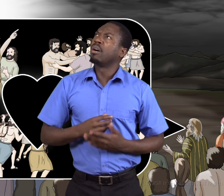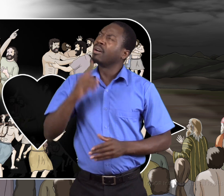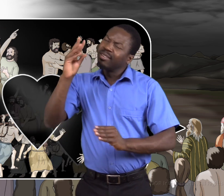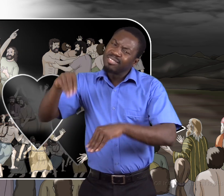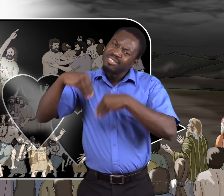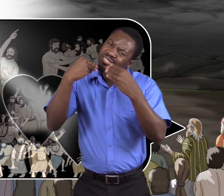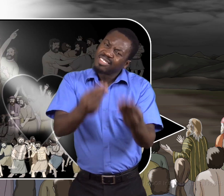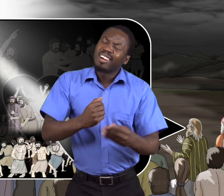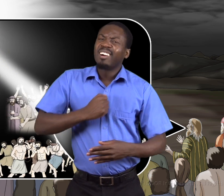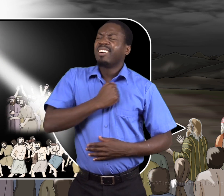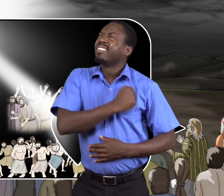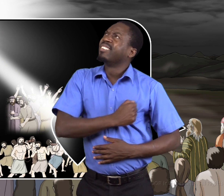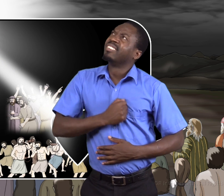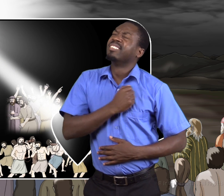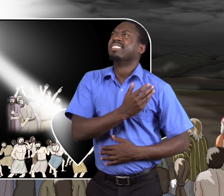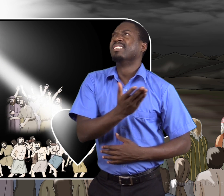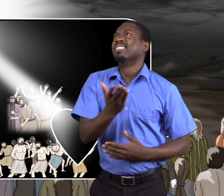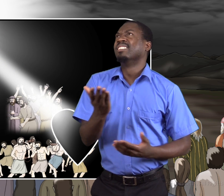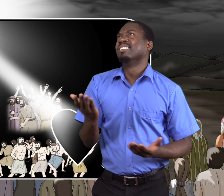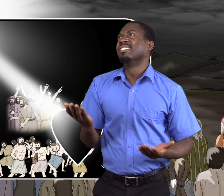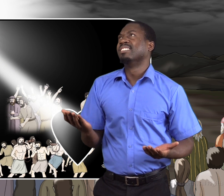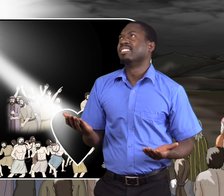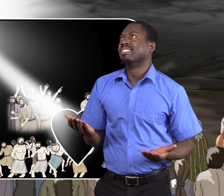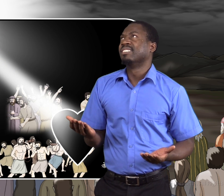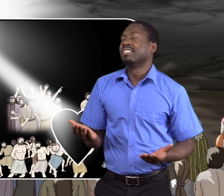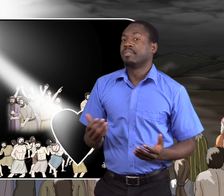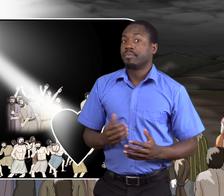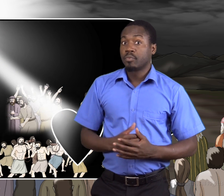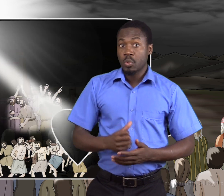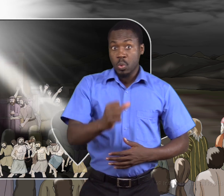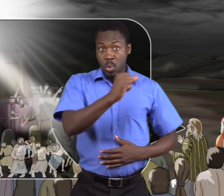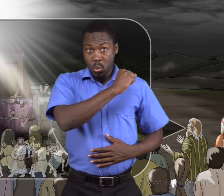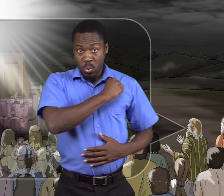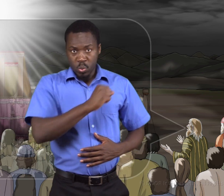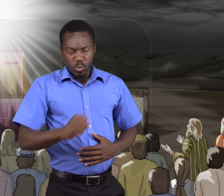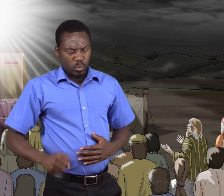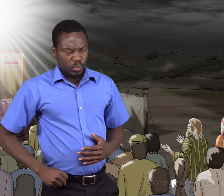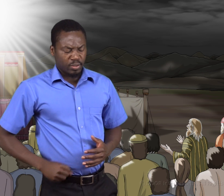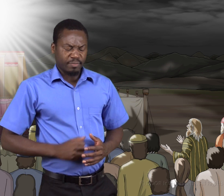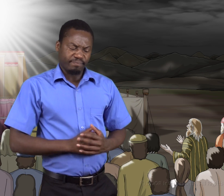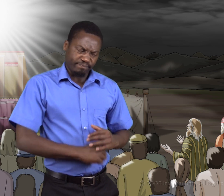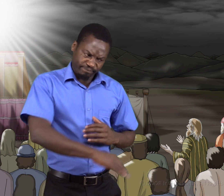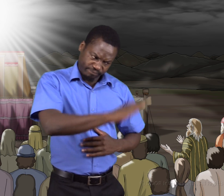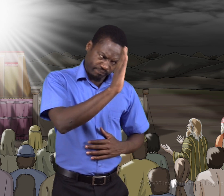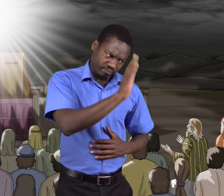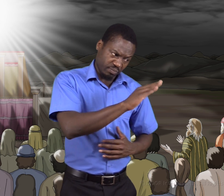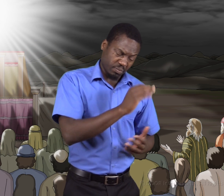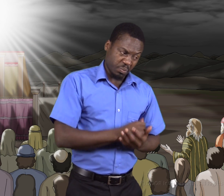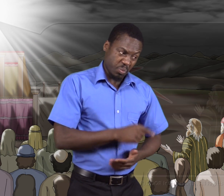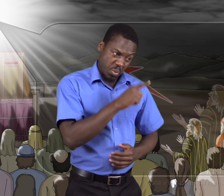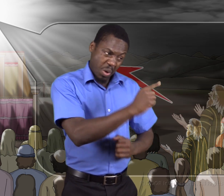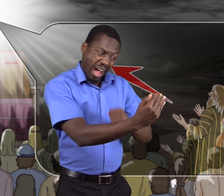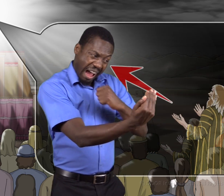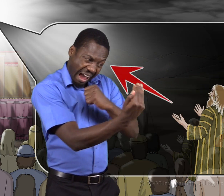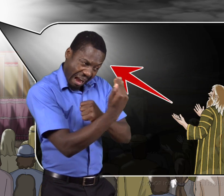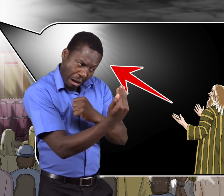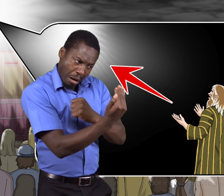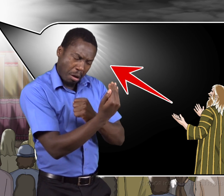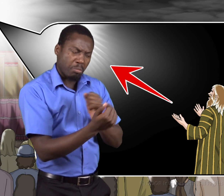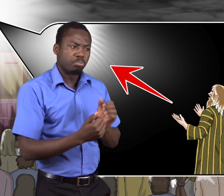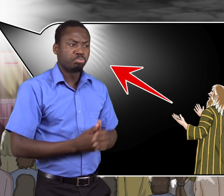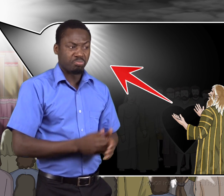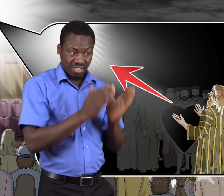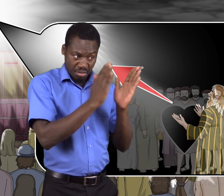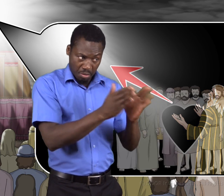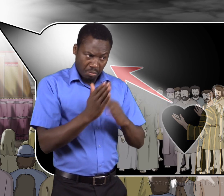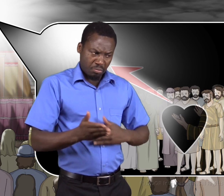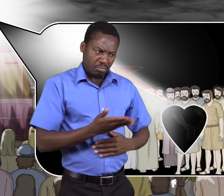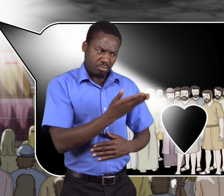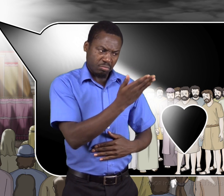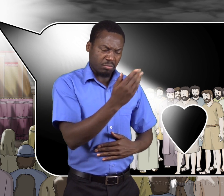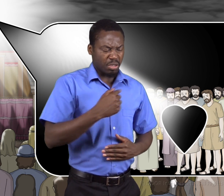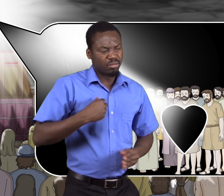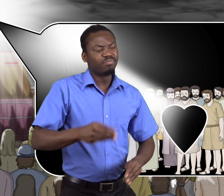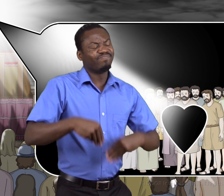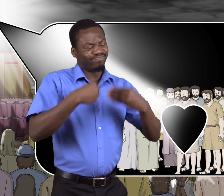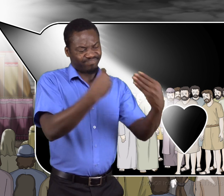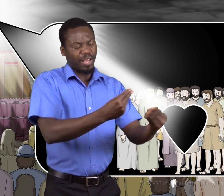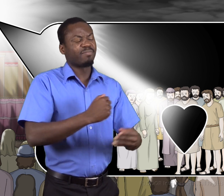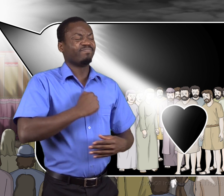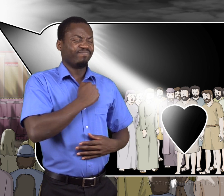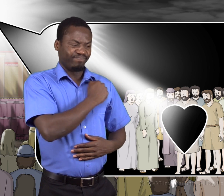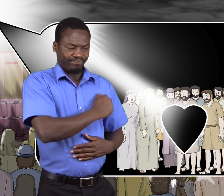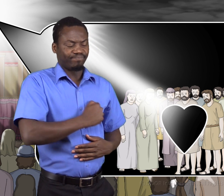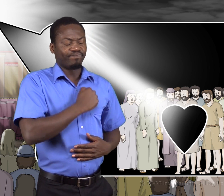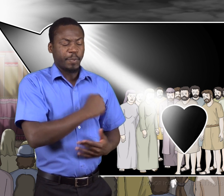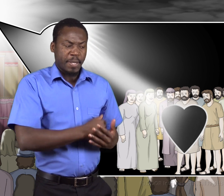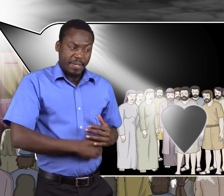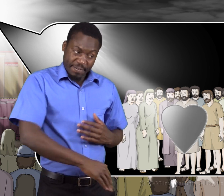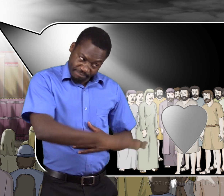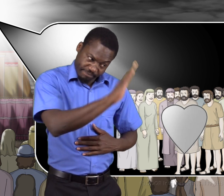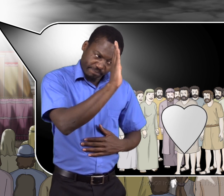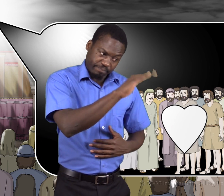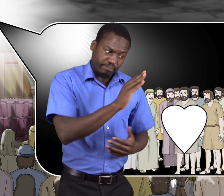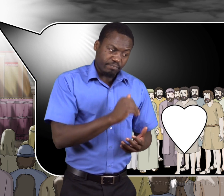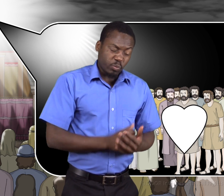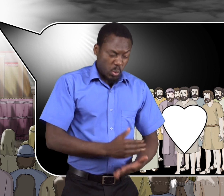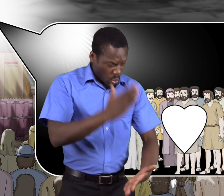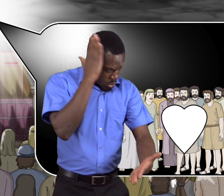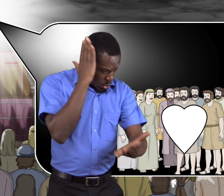“I have pardoned them as you requested,” the LORD replied.